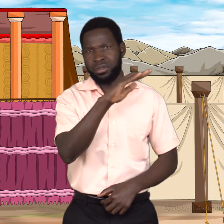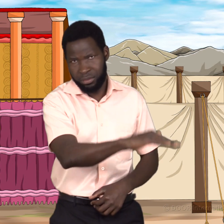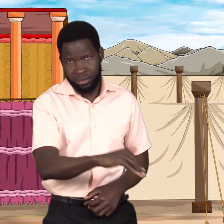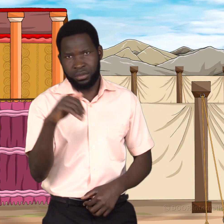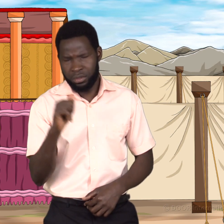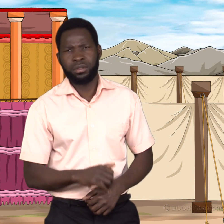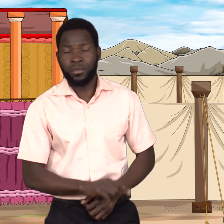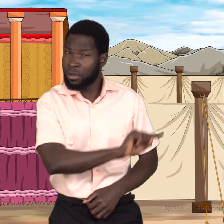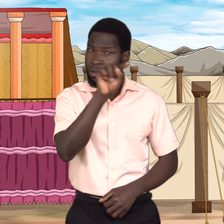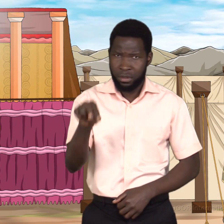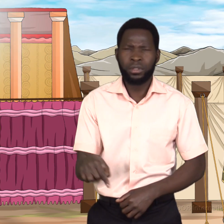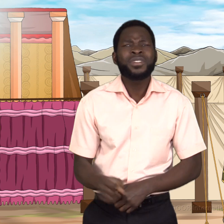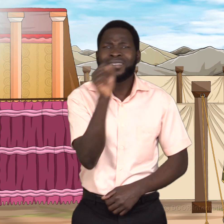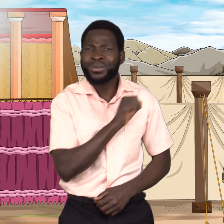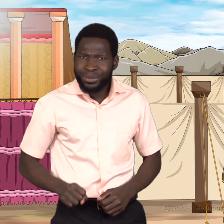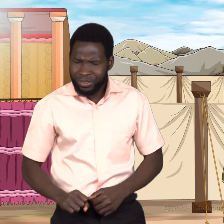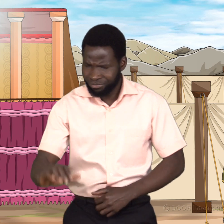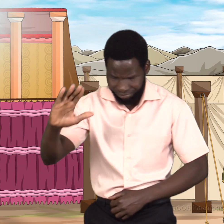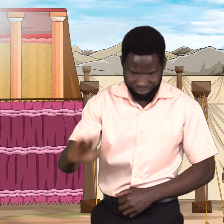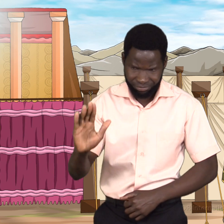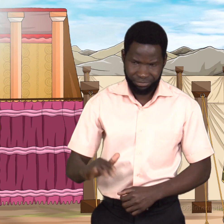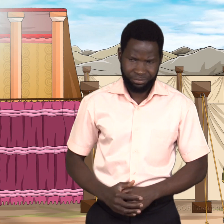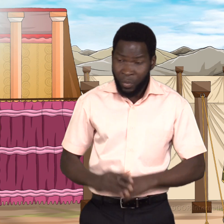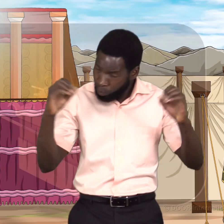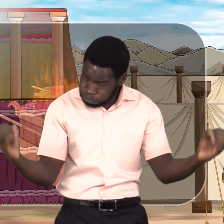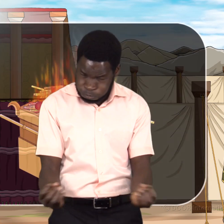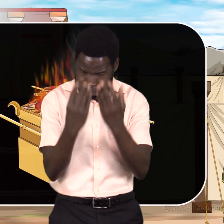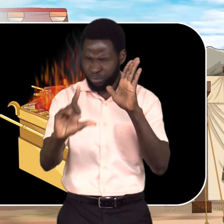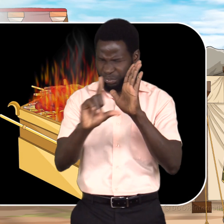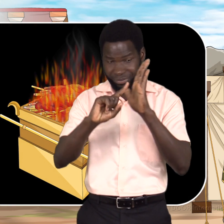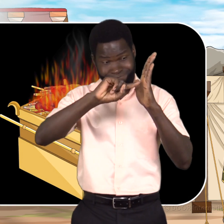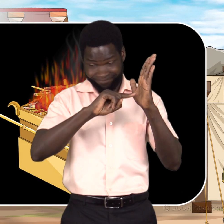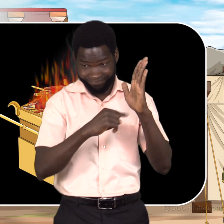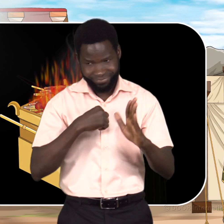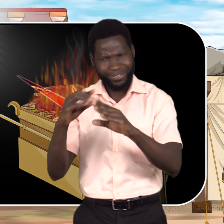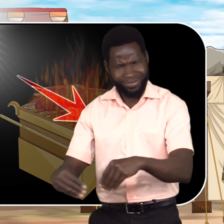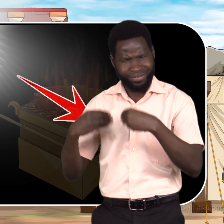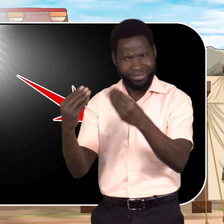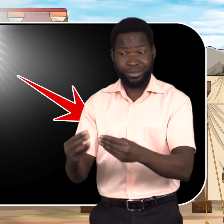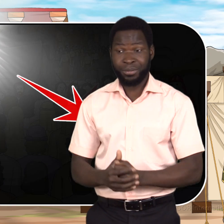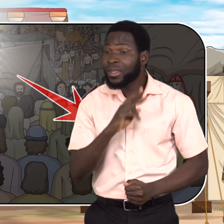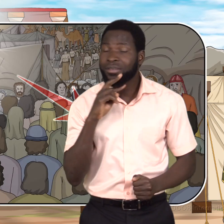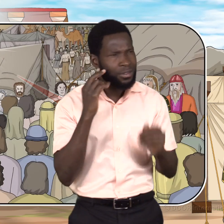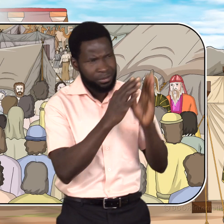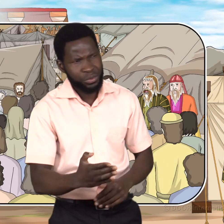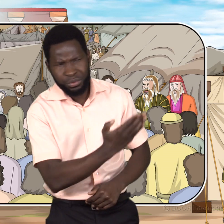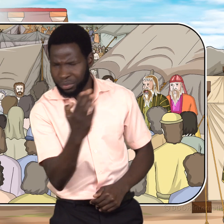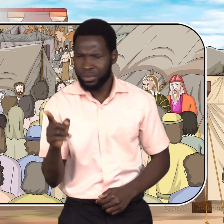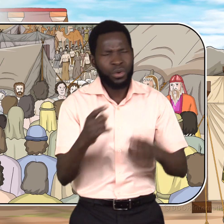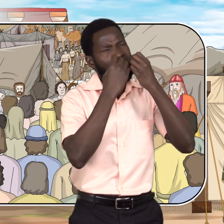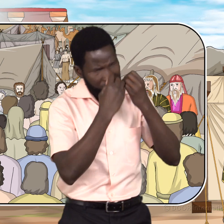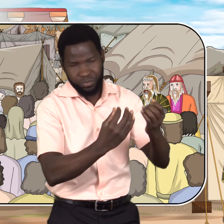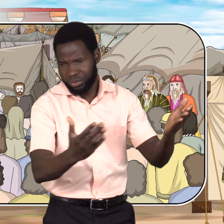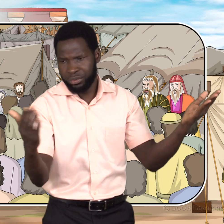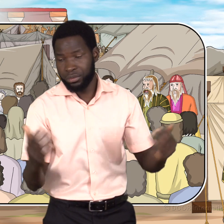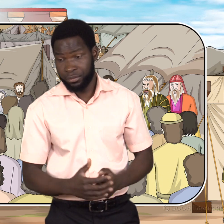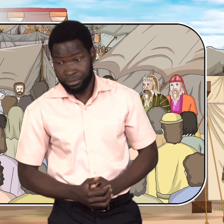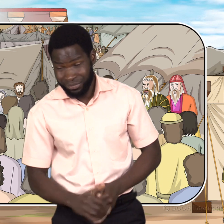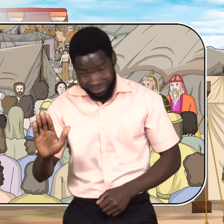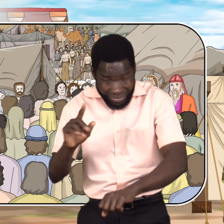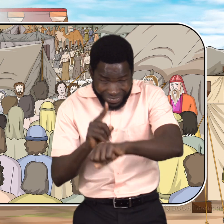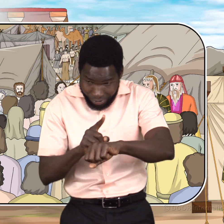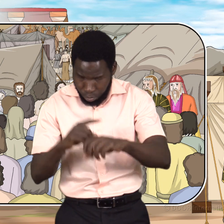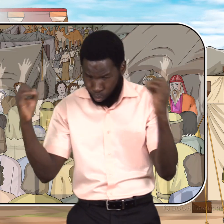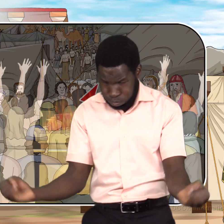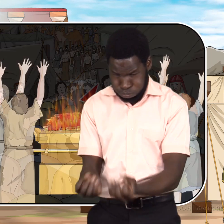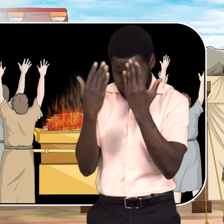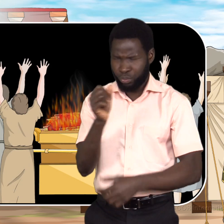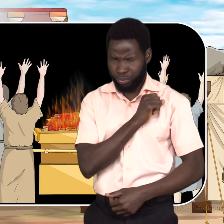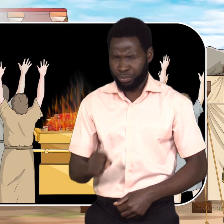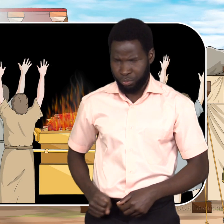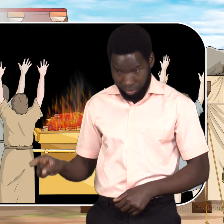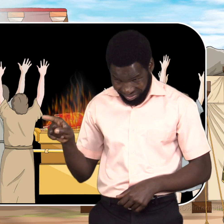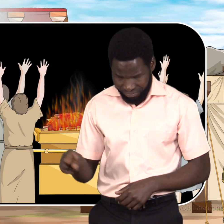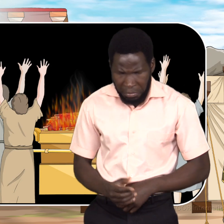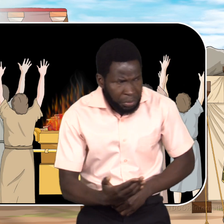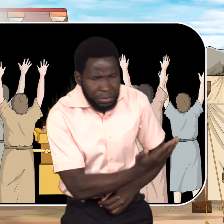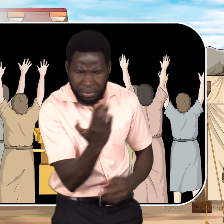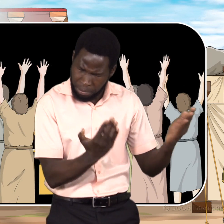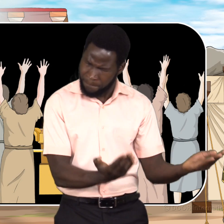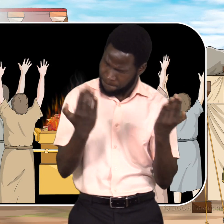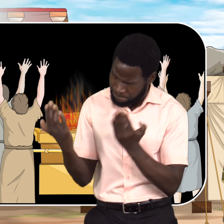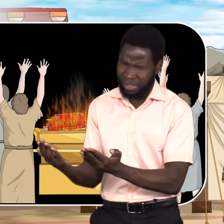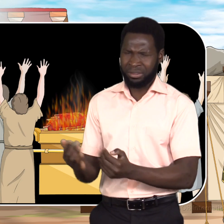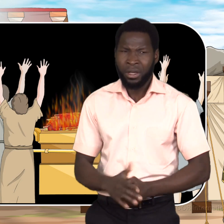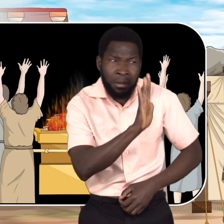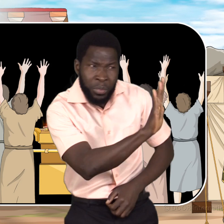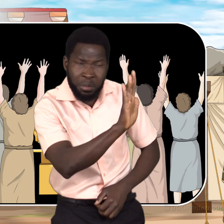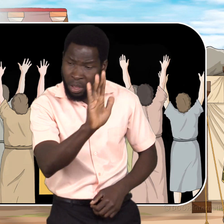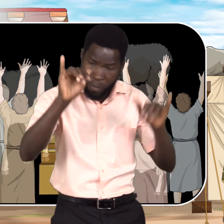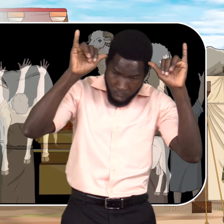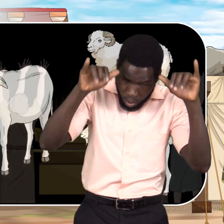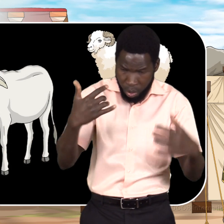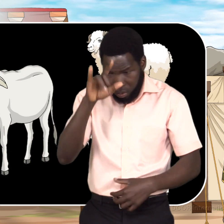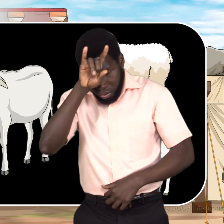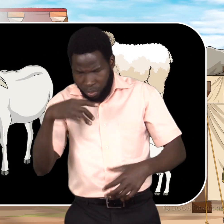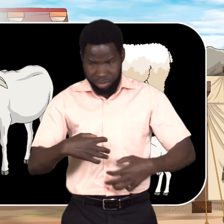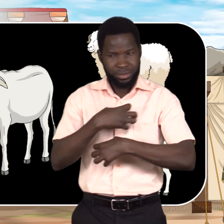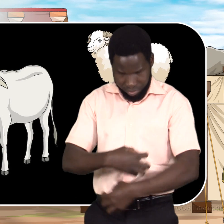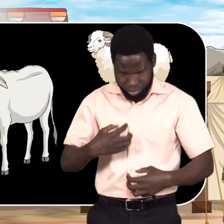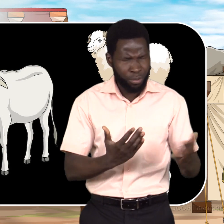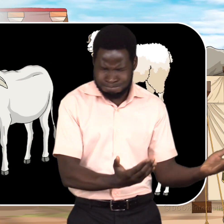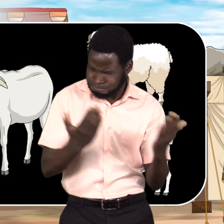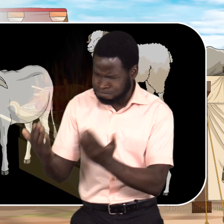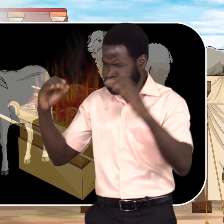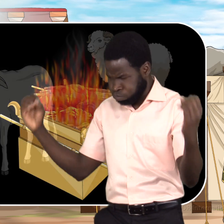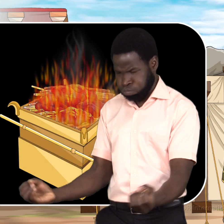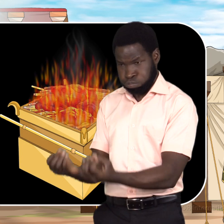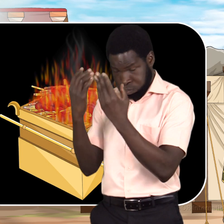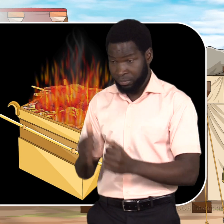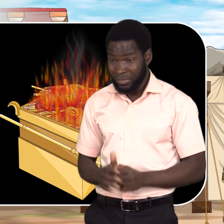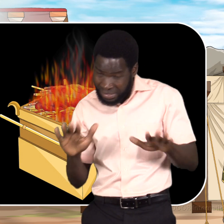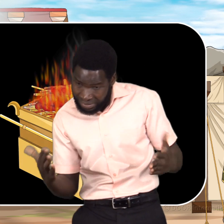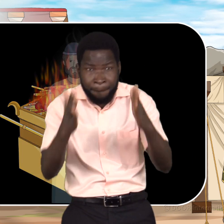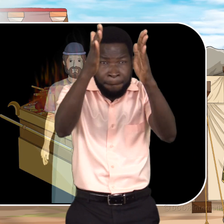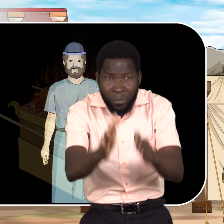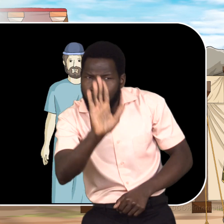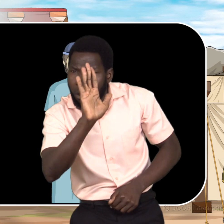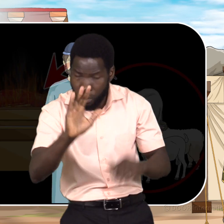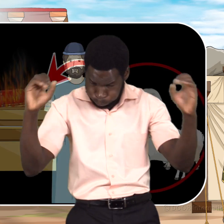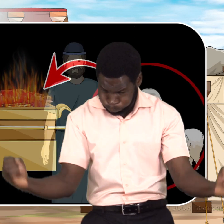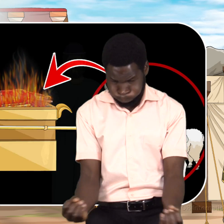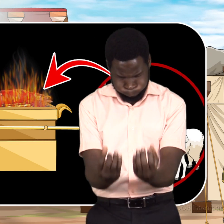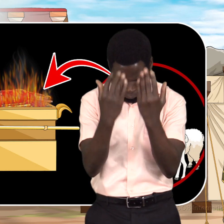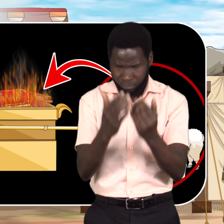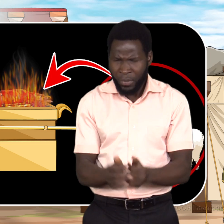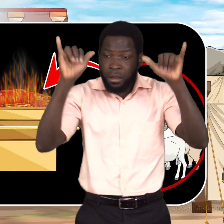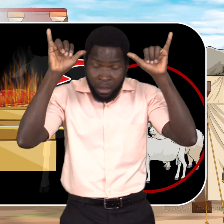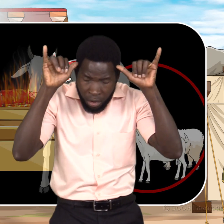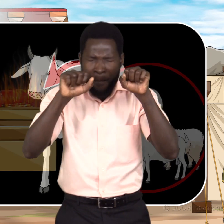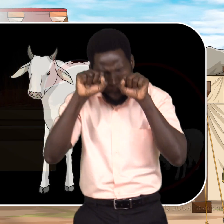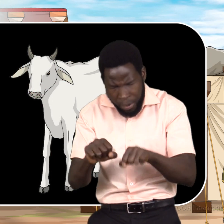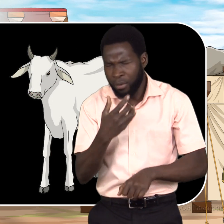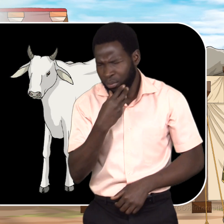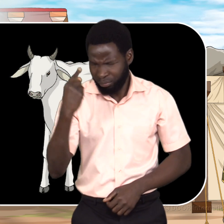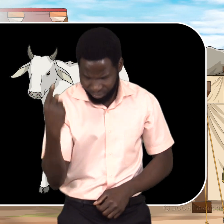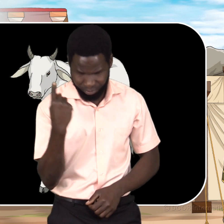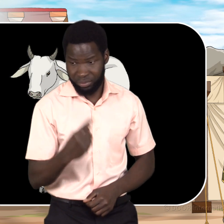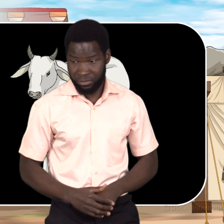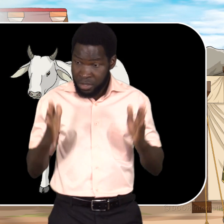Then the LORD called to Moses and spoke to him from the Tent of Meeting, saying, “Speak to the Israelites and tell them: When any of you brings an offering to the LORD, you may bring as your offering an animal from the herd or the flock.